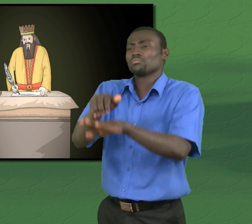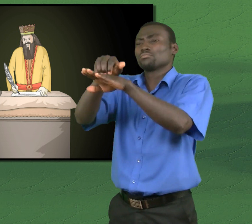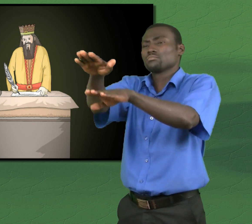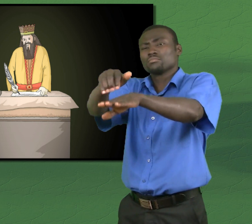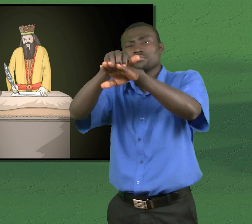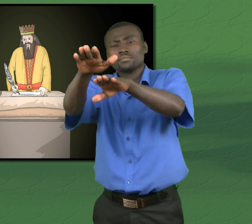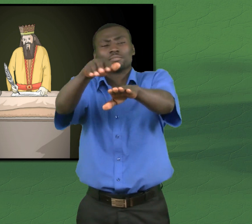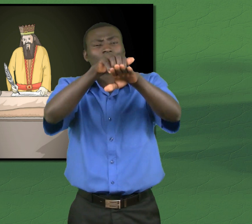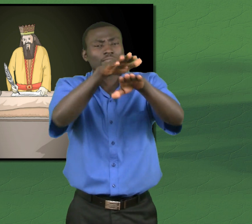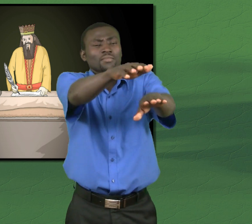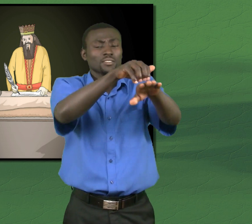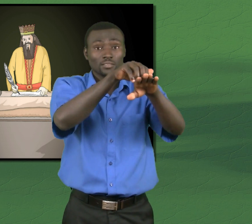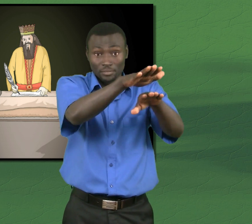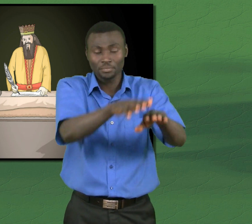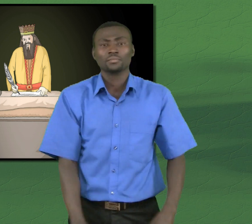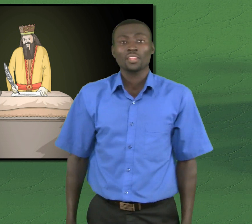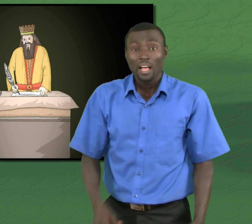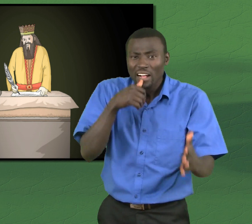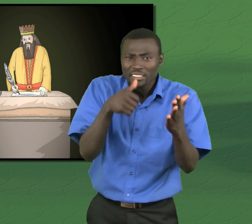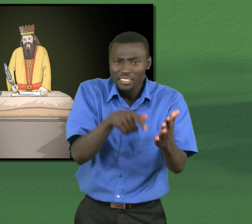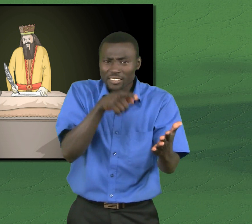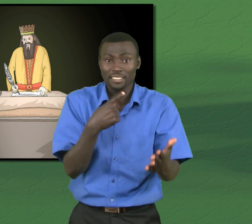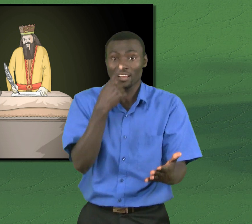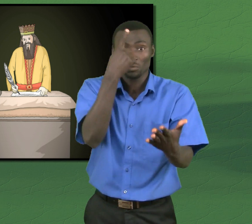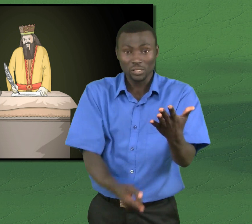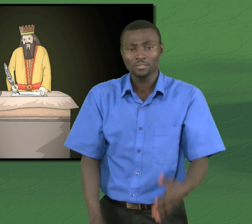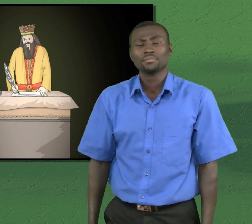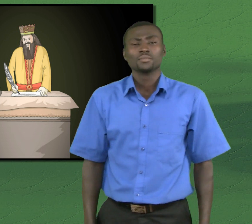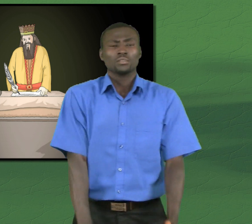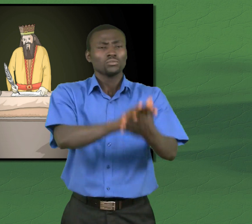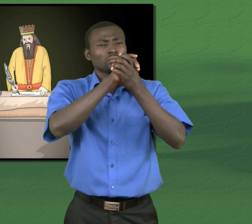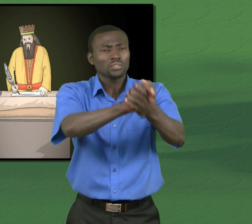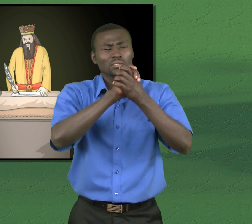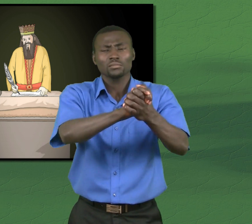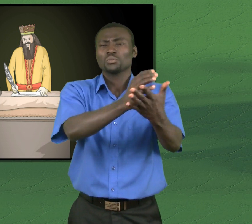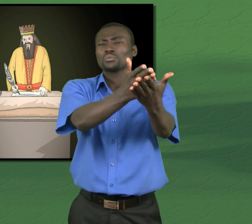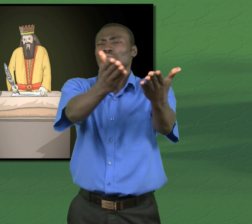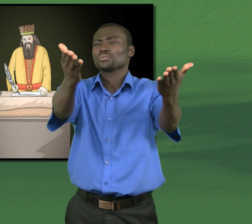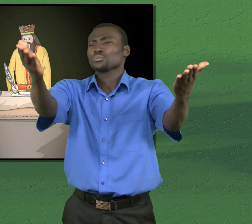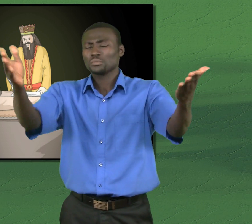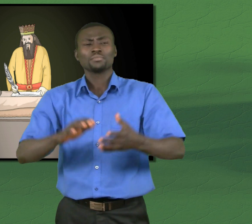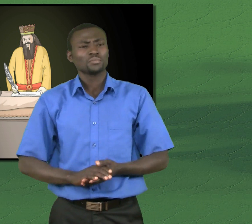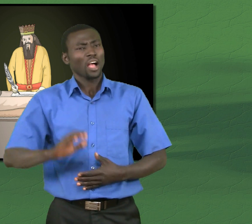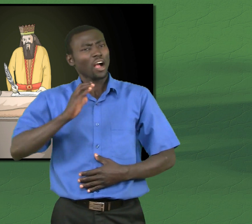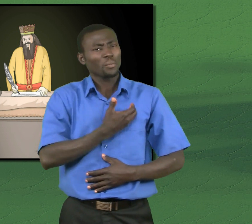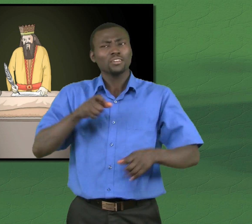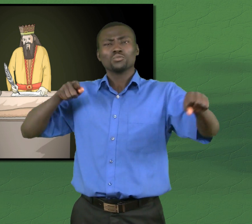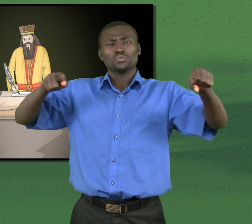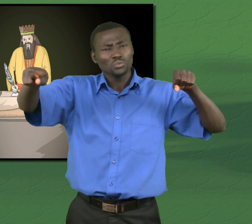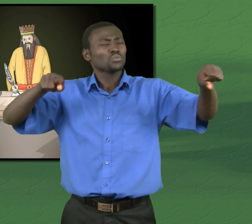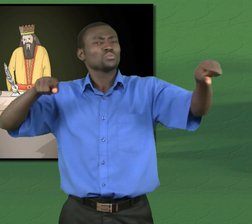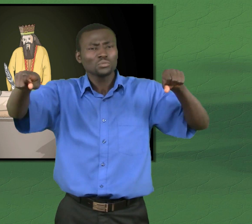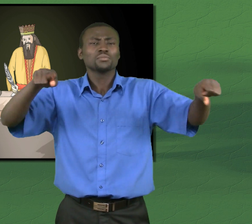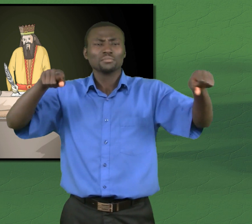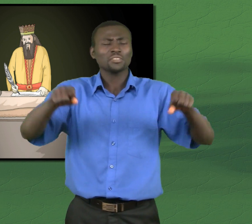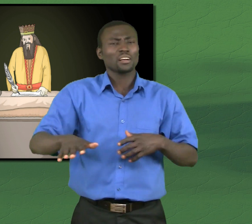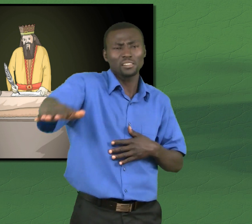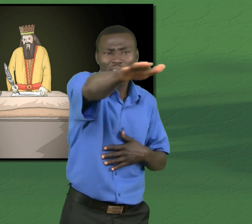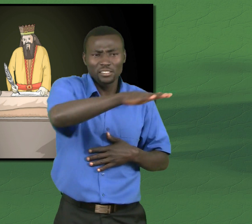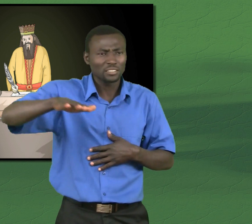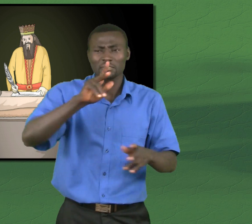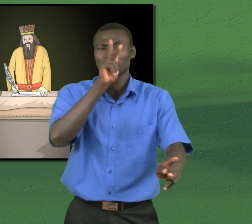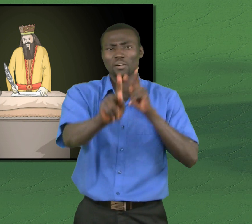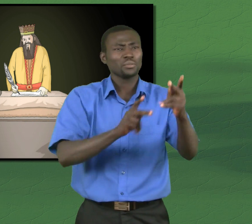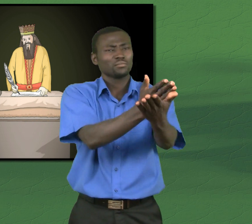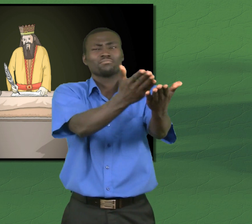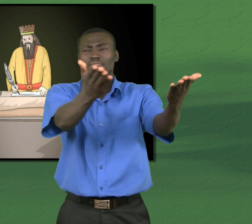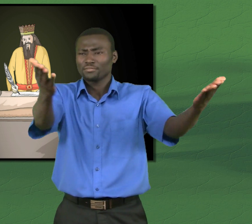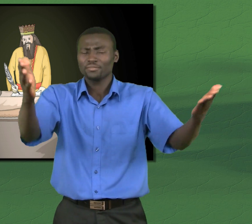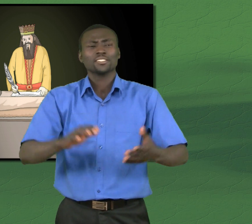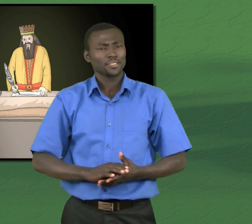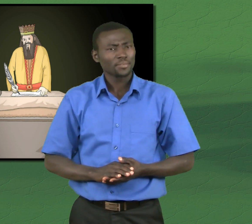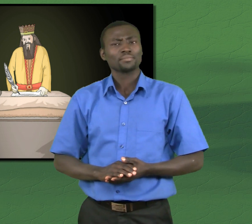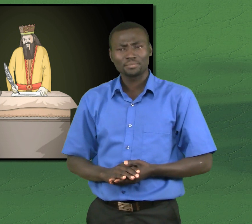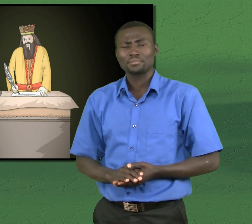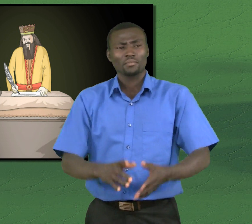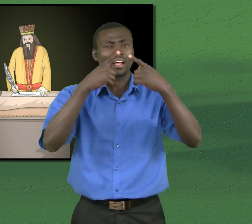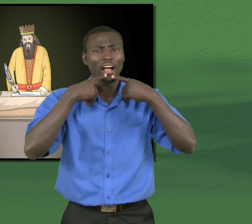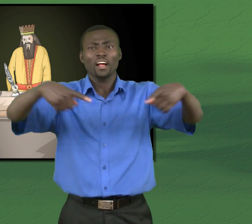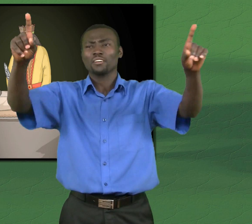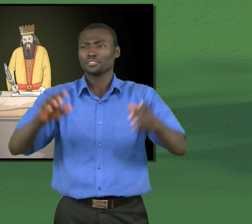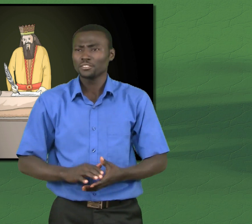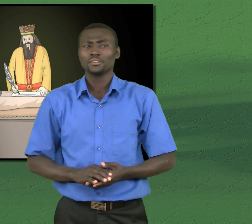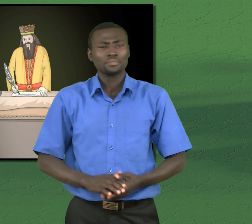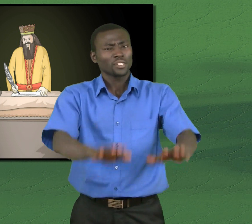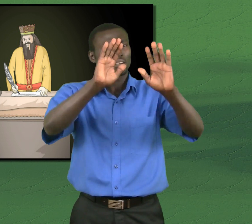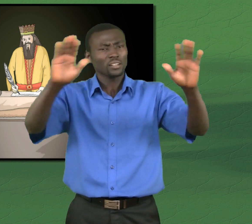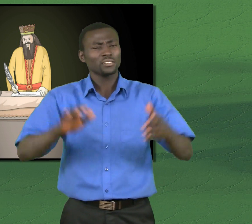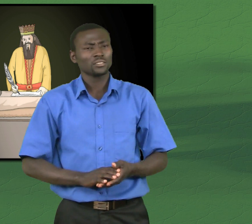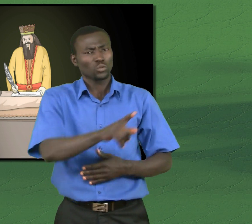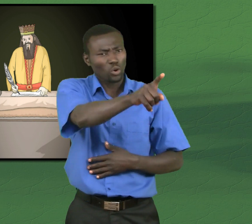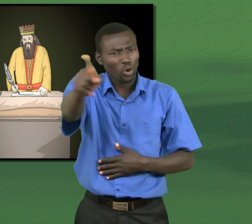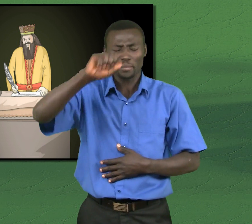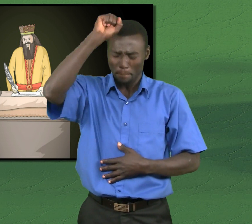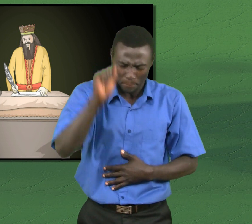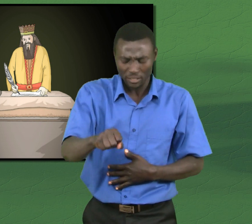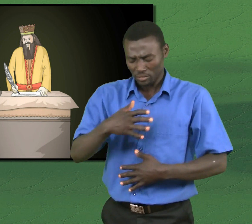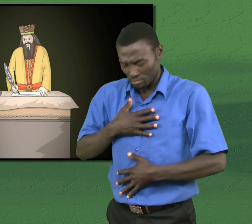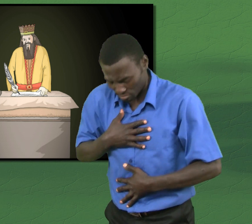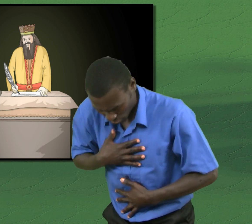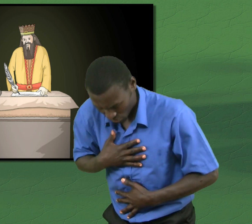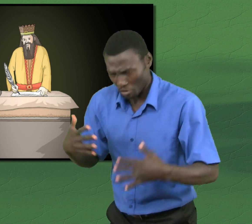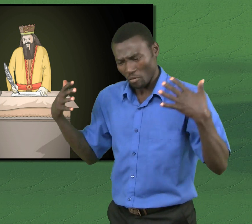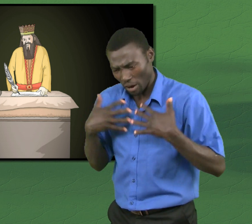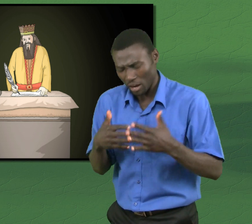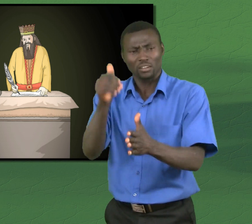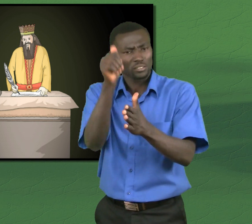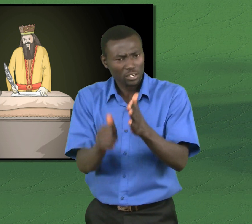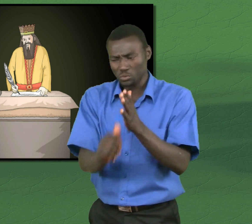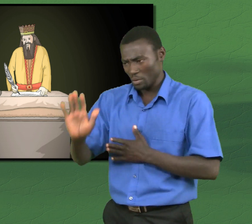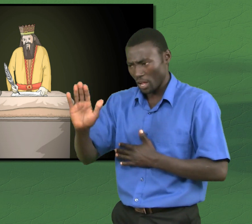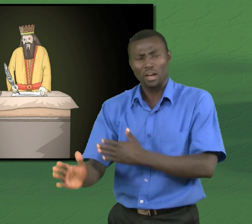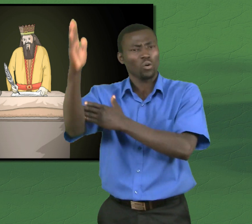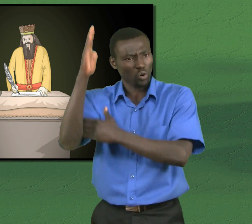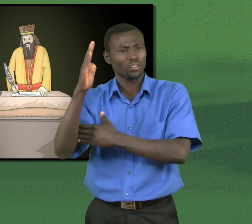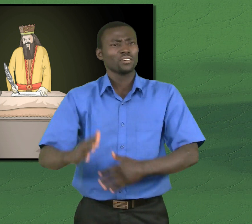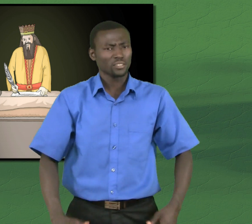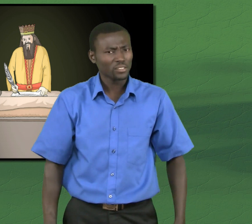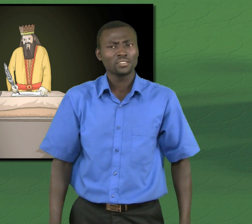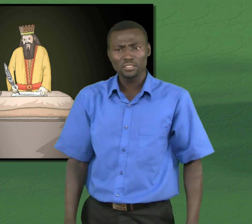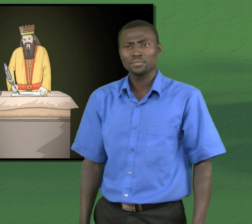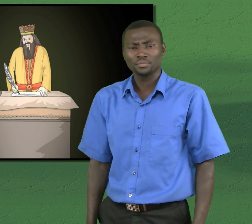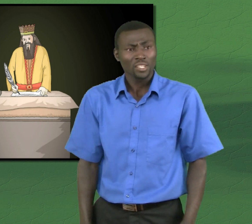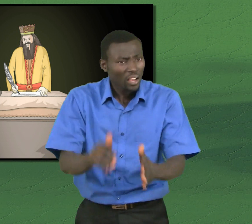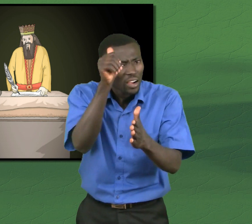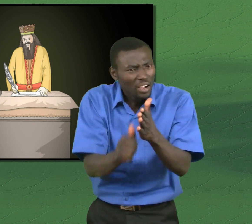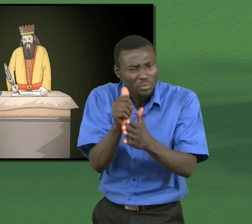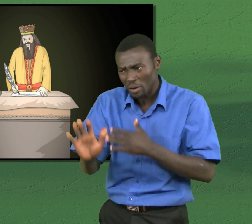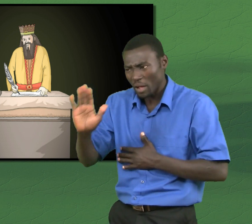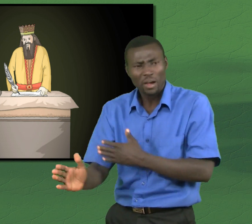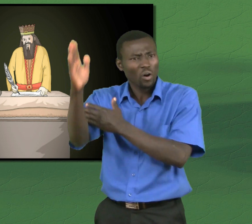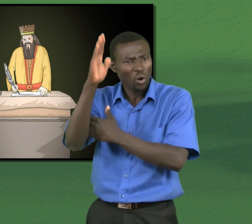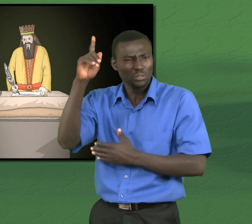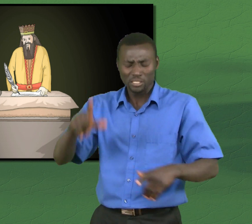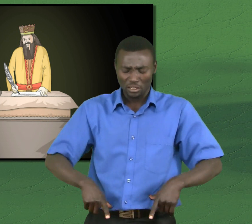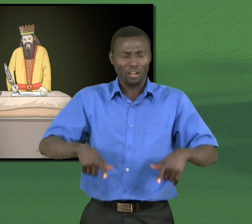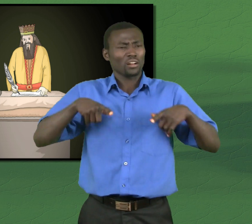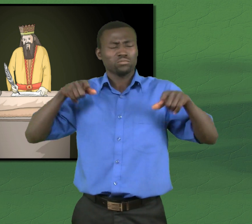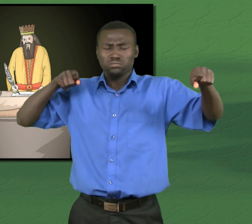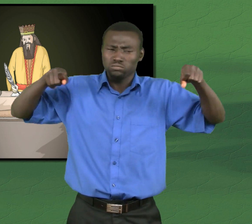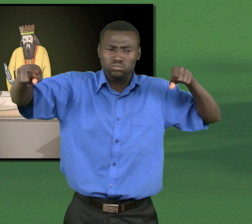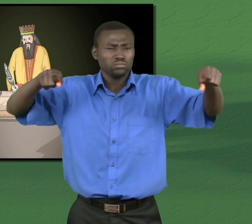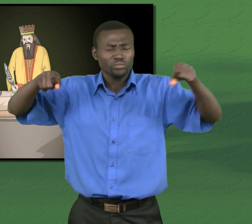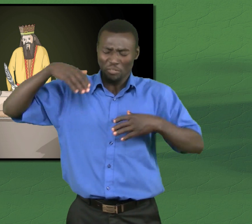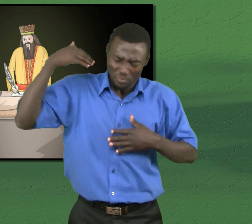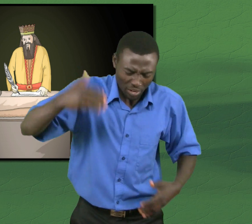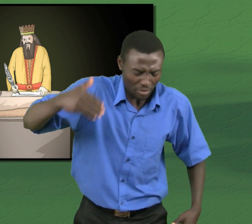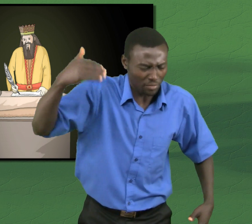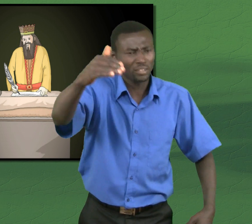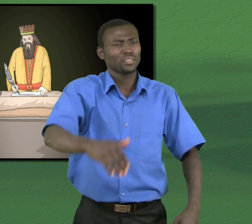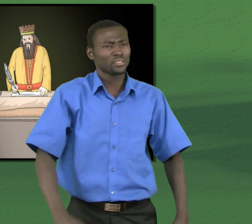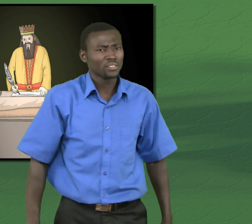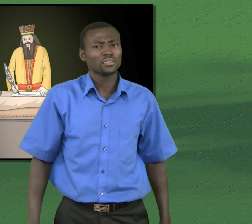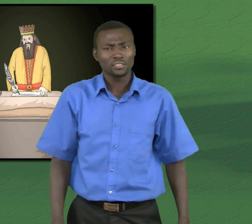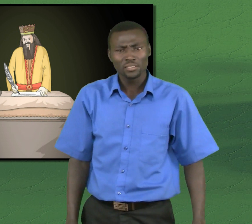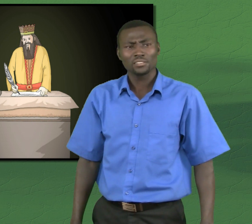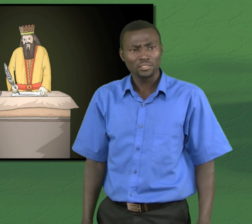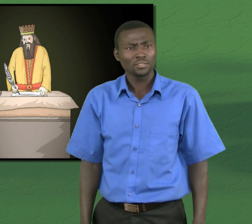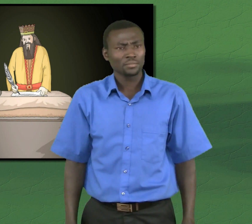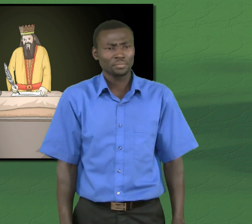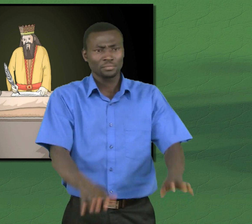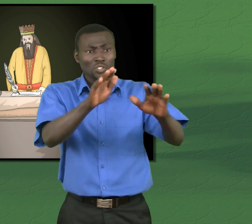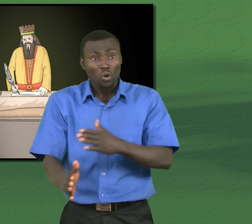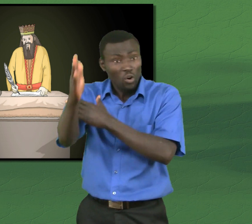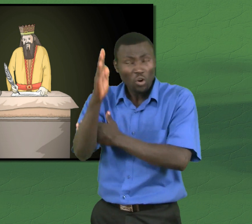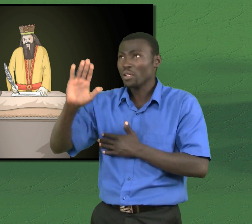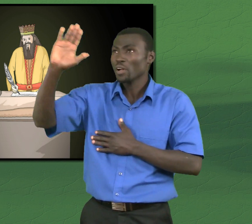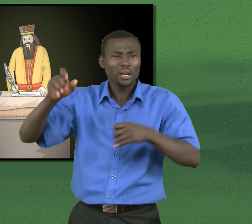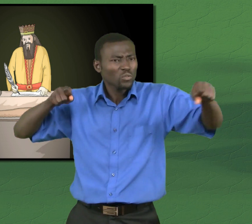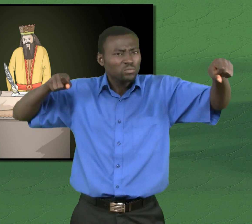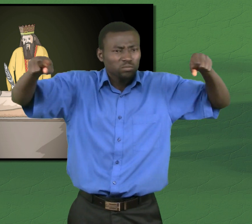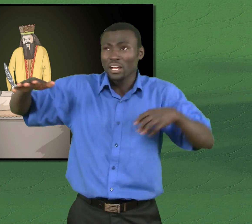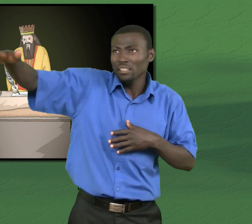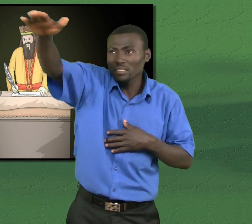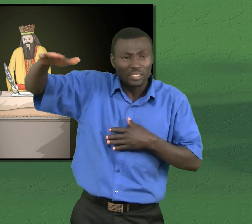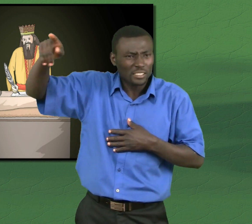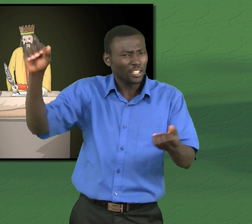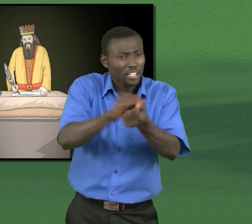I hereby decree that in every part of my kingdom, men are to tremble in fear before the God of Daniel: For He is the living God, and He endures forever;